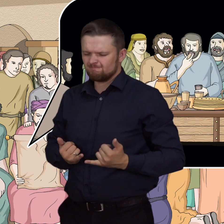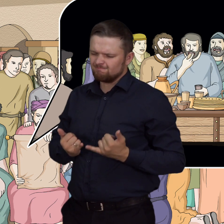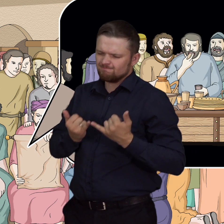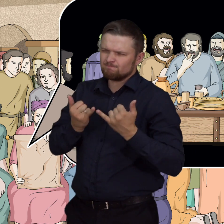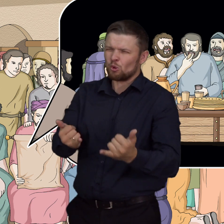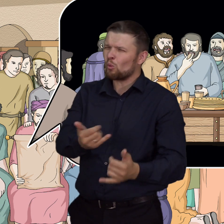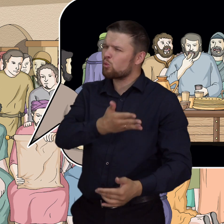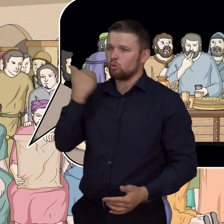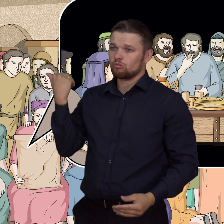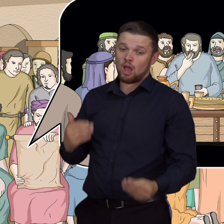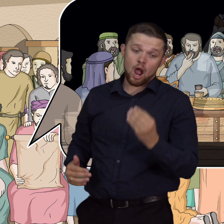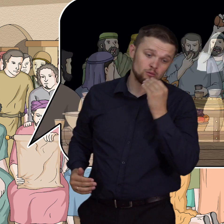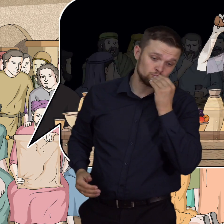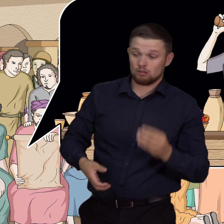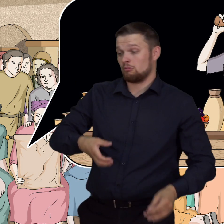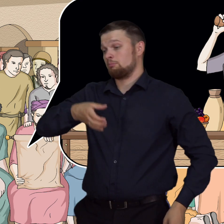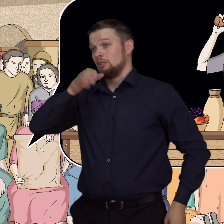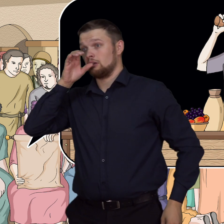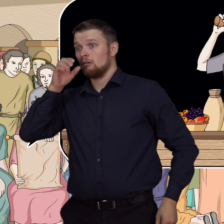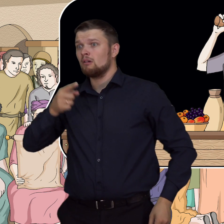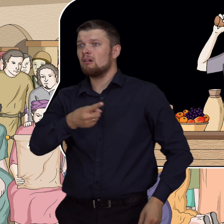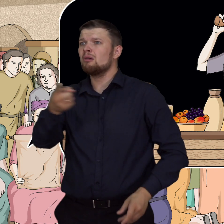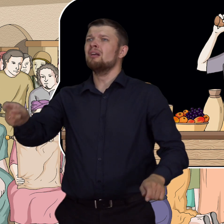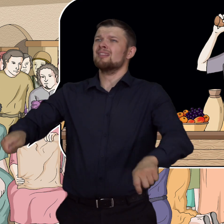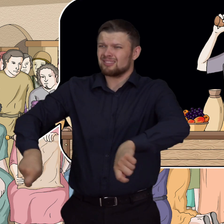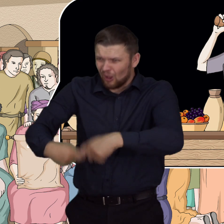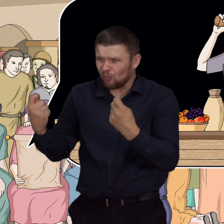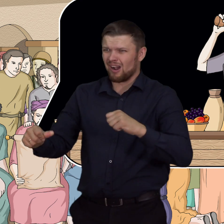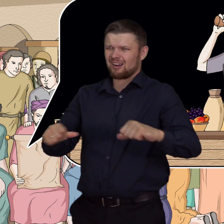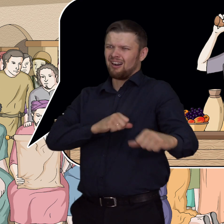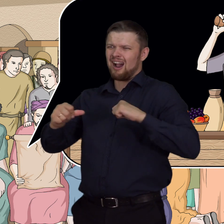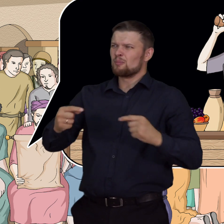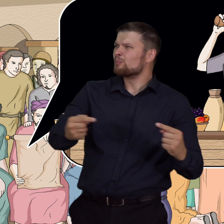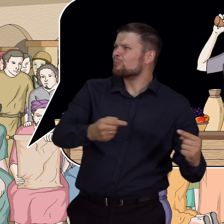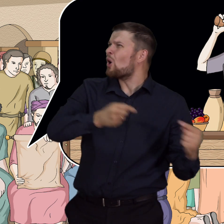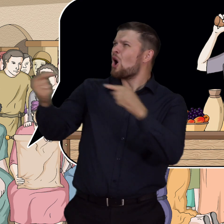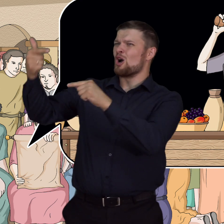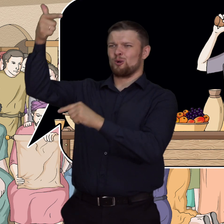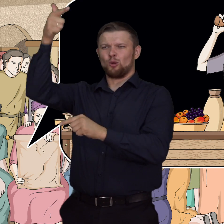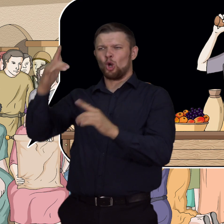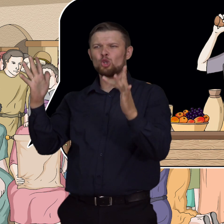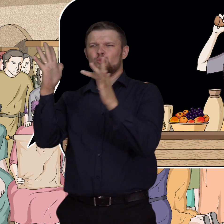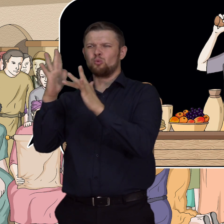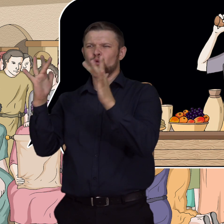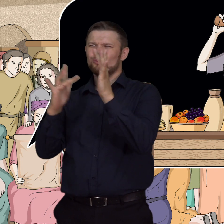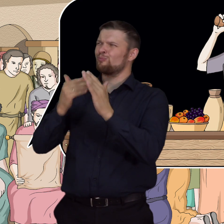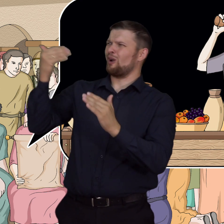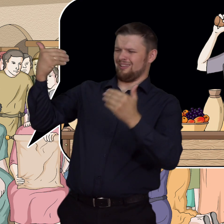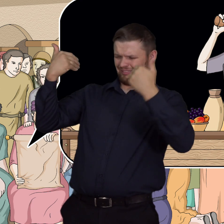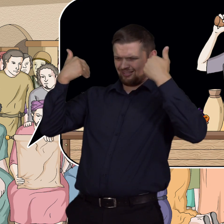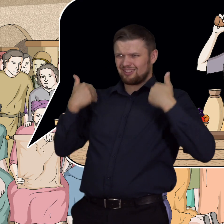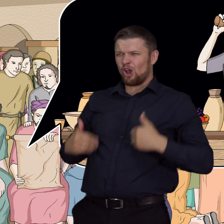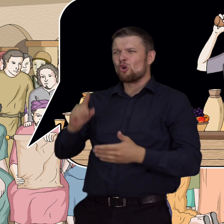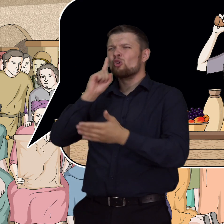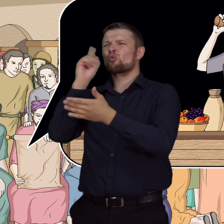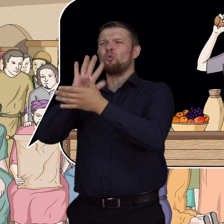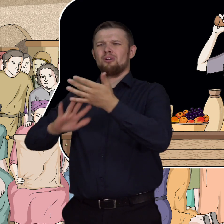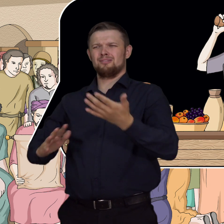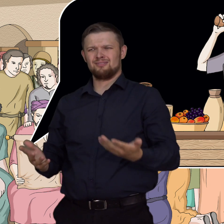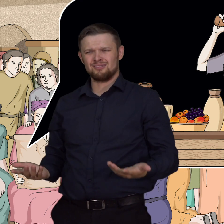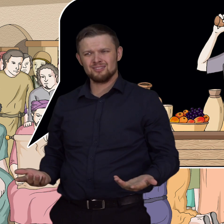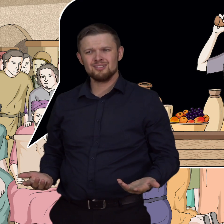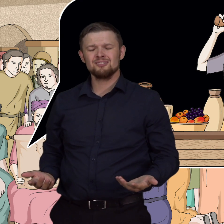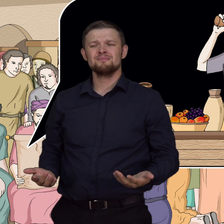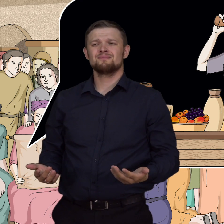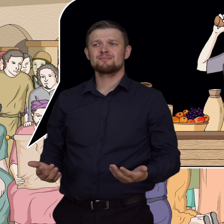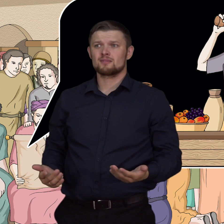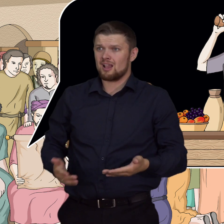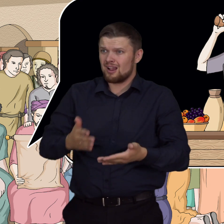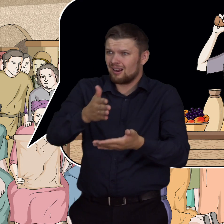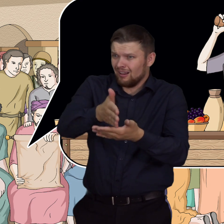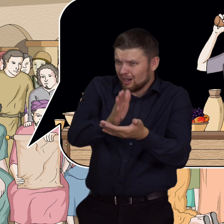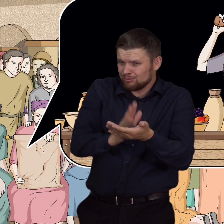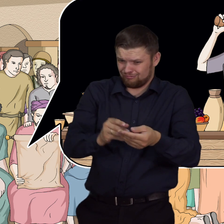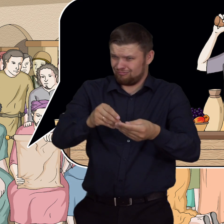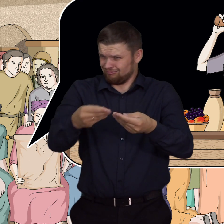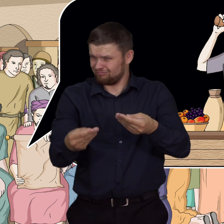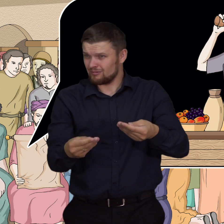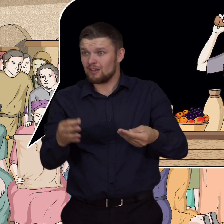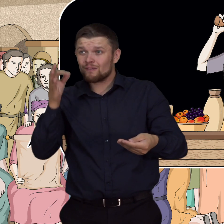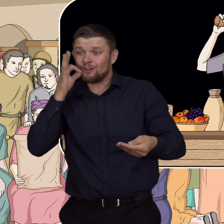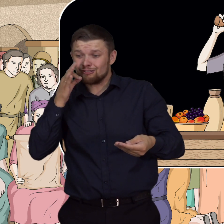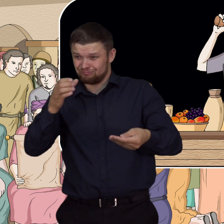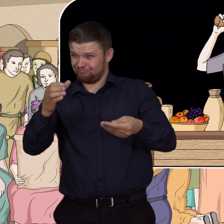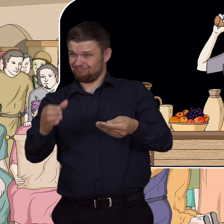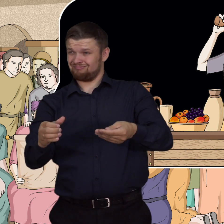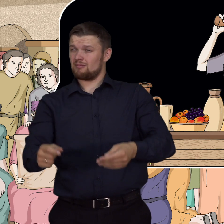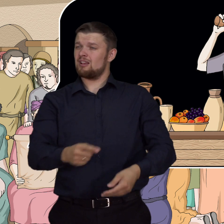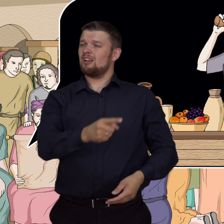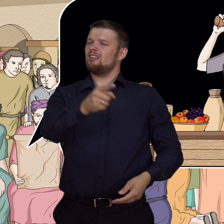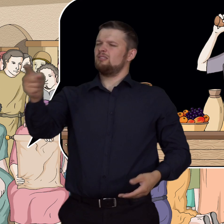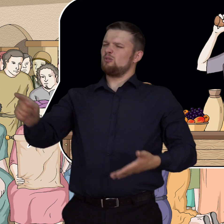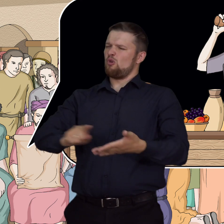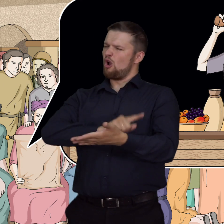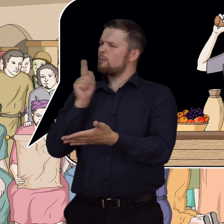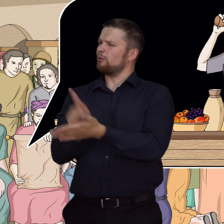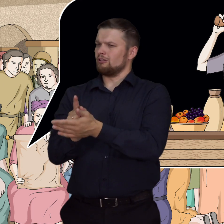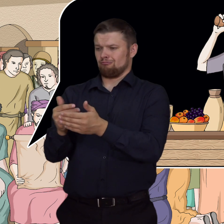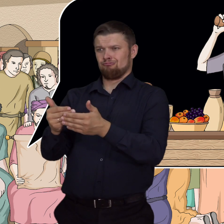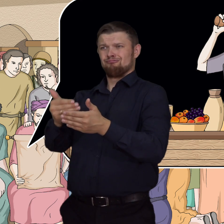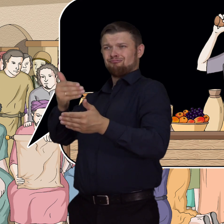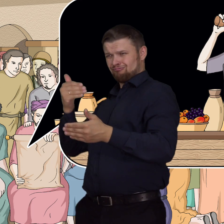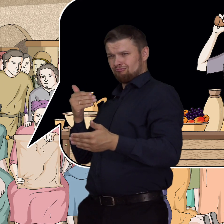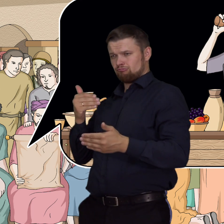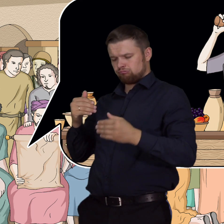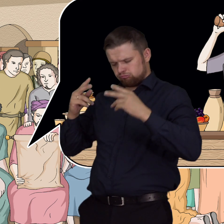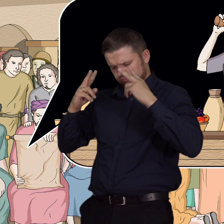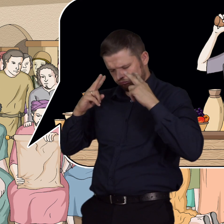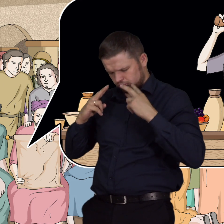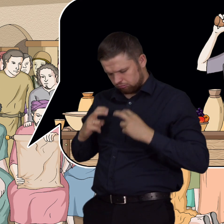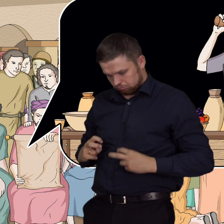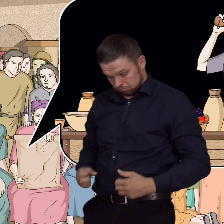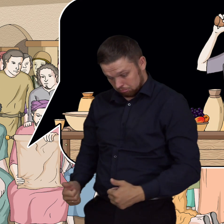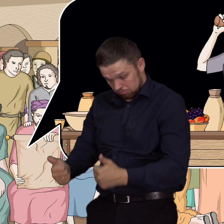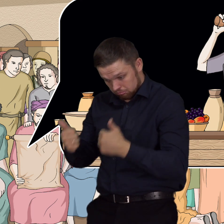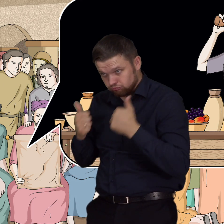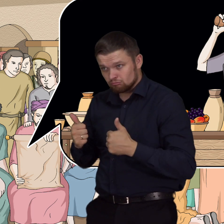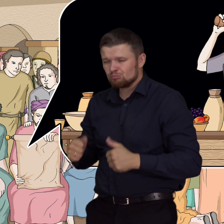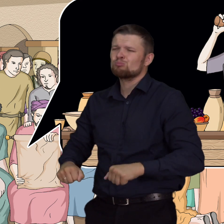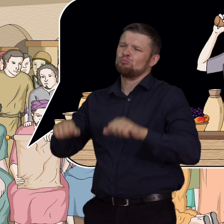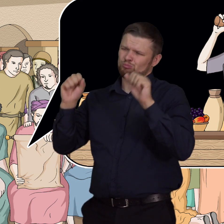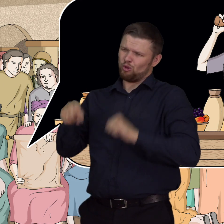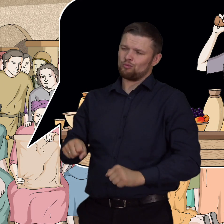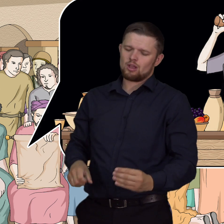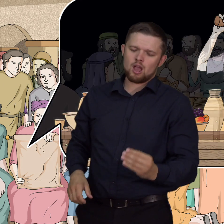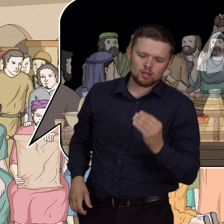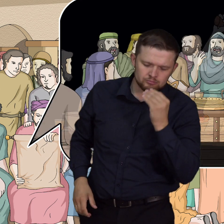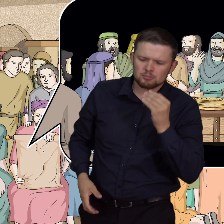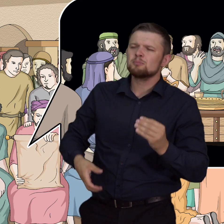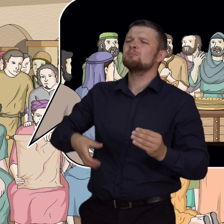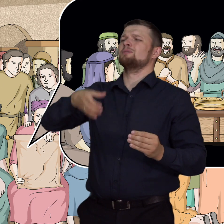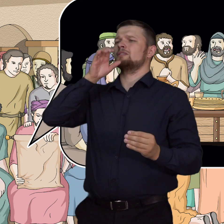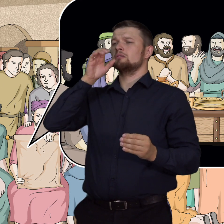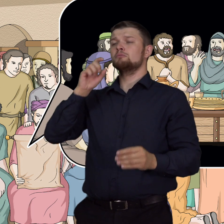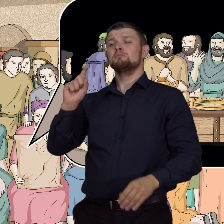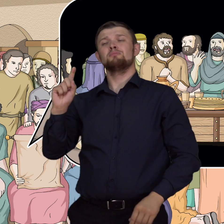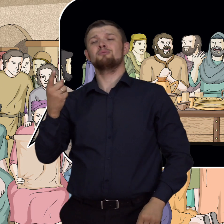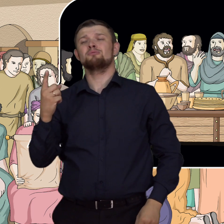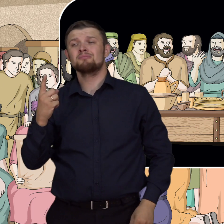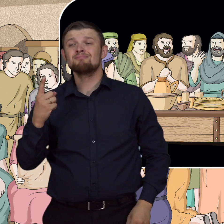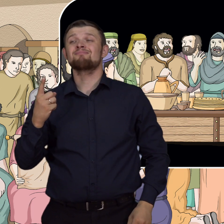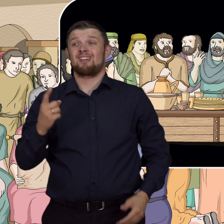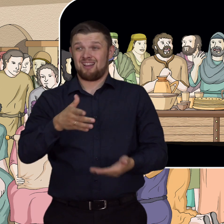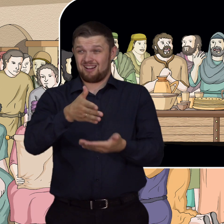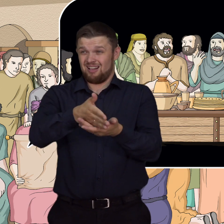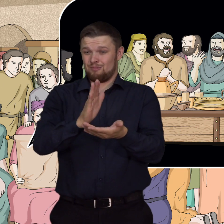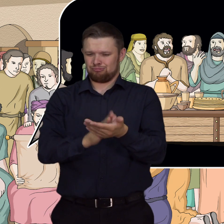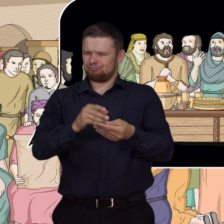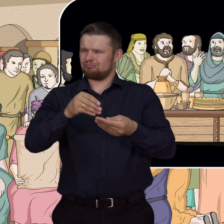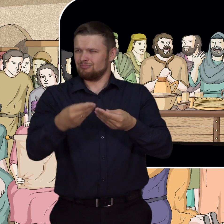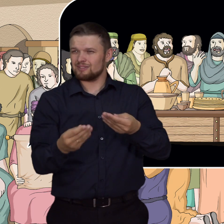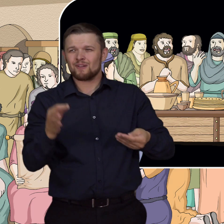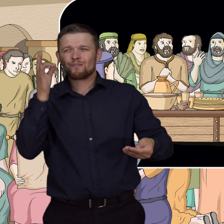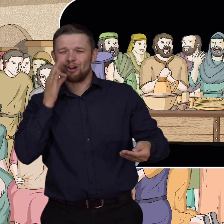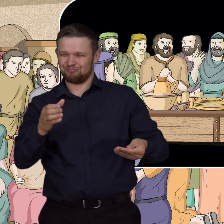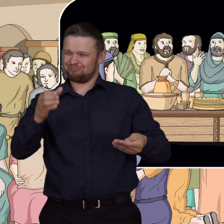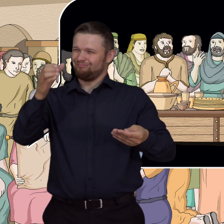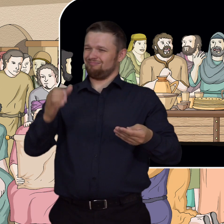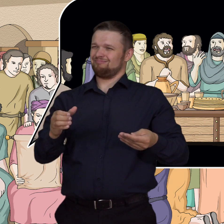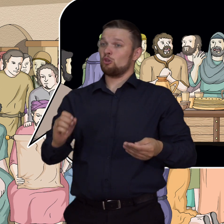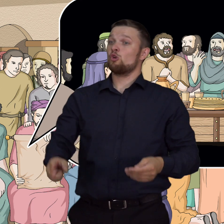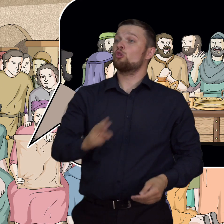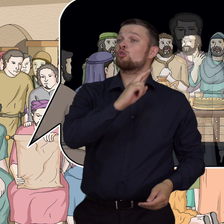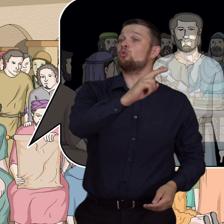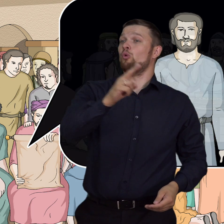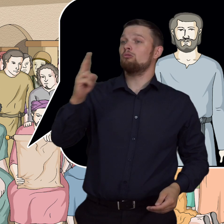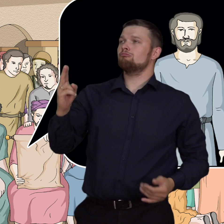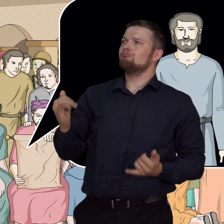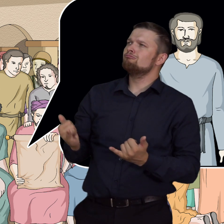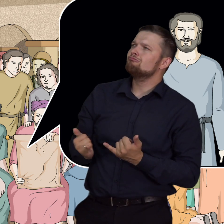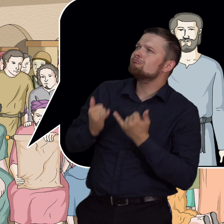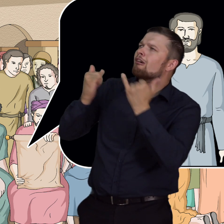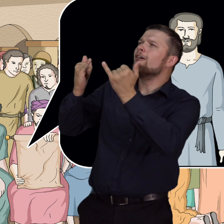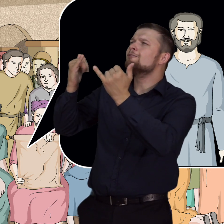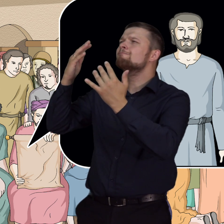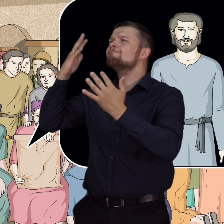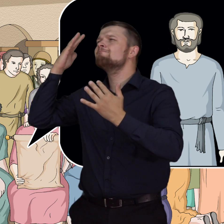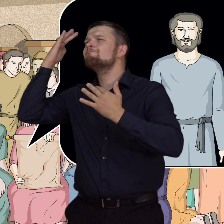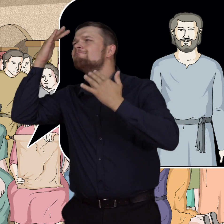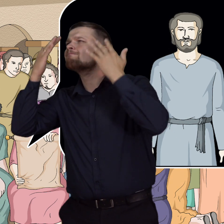Therefore, whoever eats the bread or drinks the cup of the Lord in an unworthy manner will be guilty of sinning against the body and blood of the Lord.